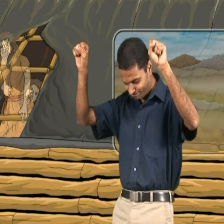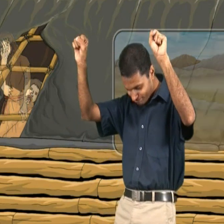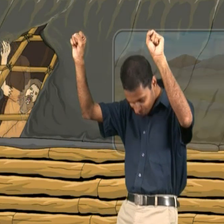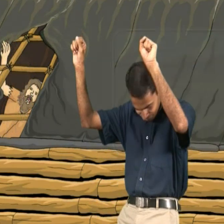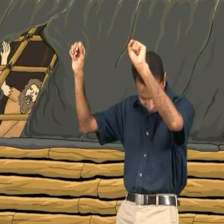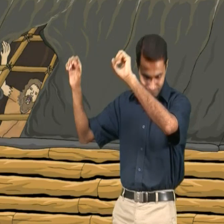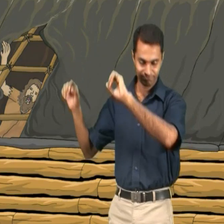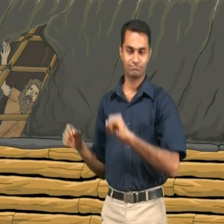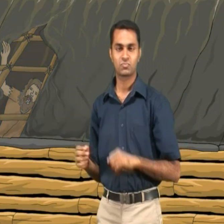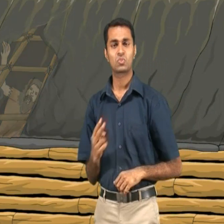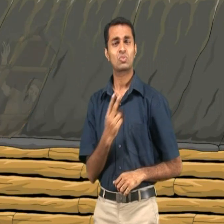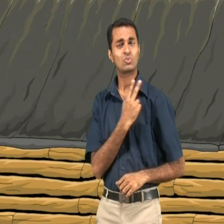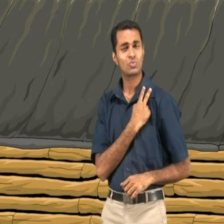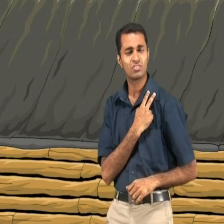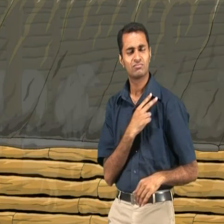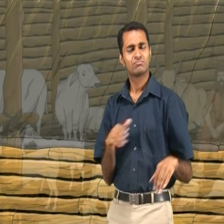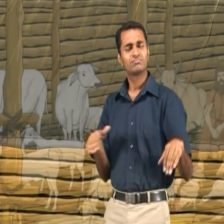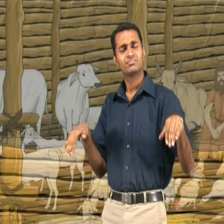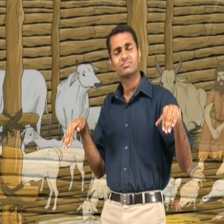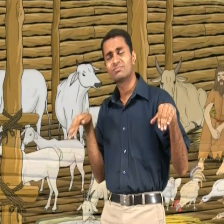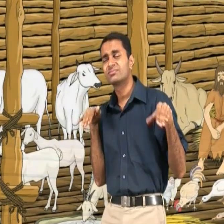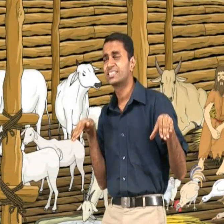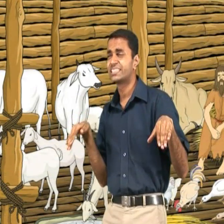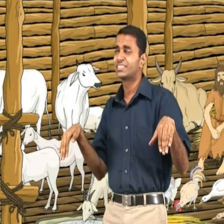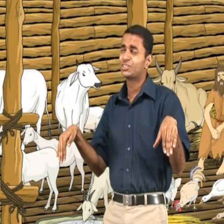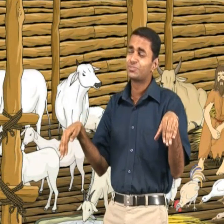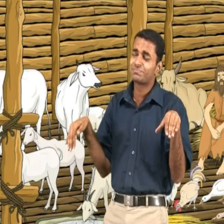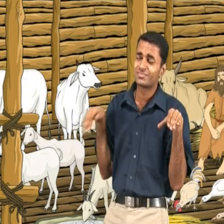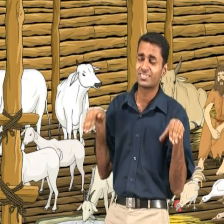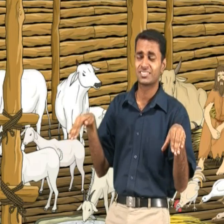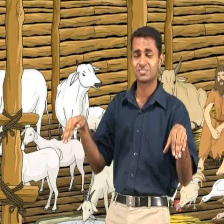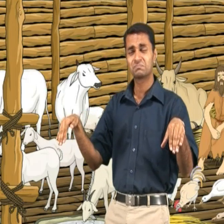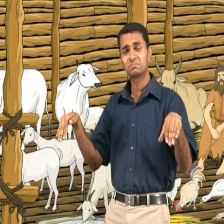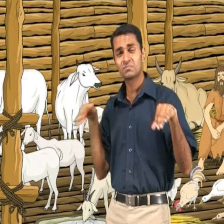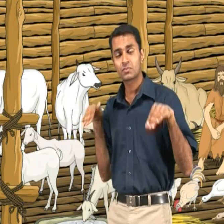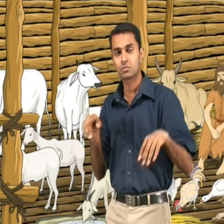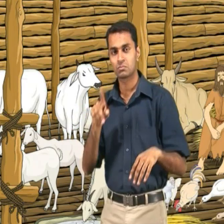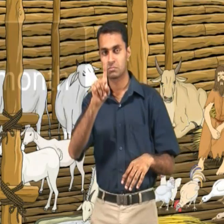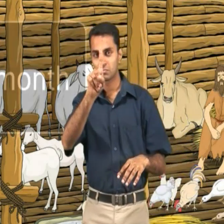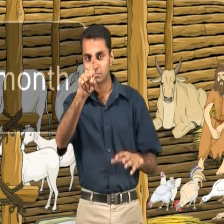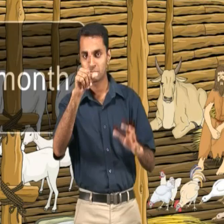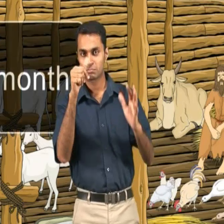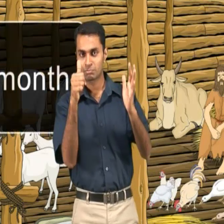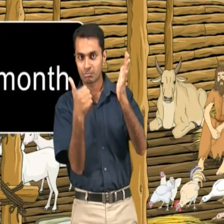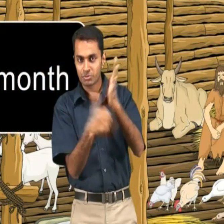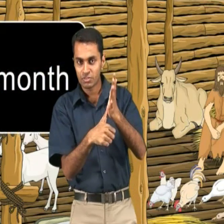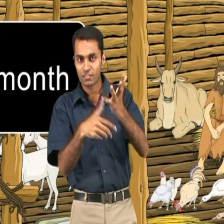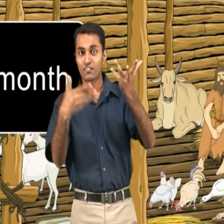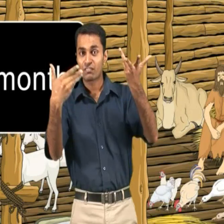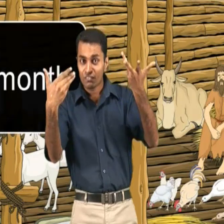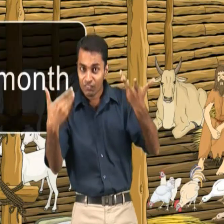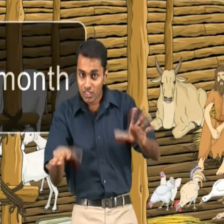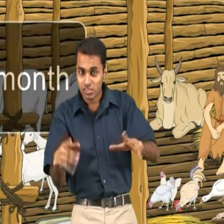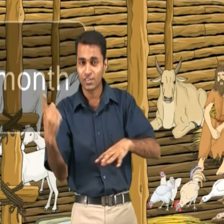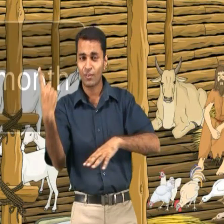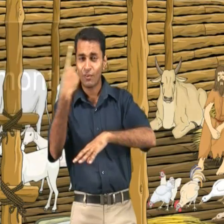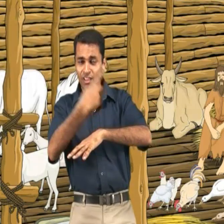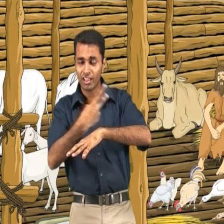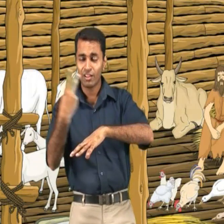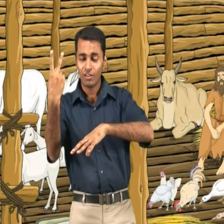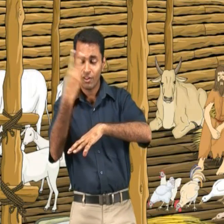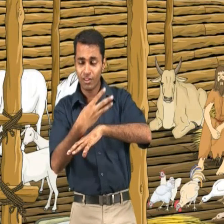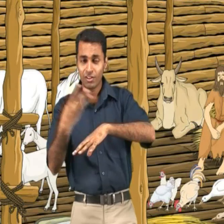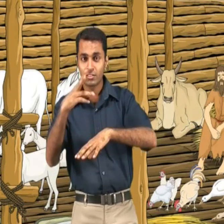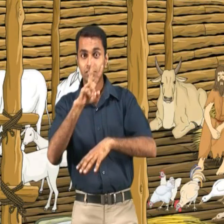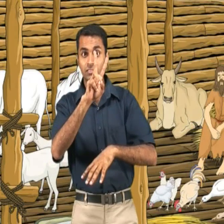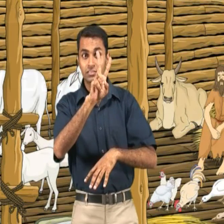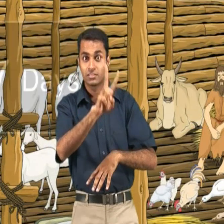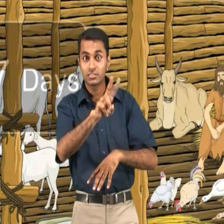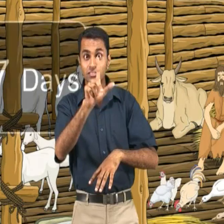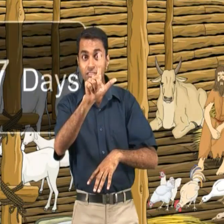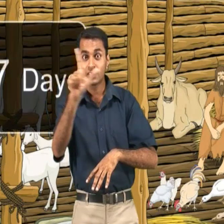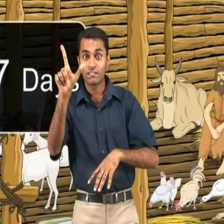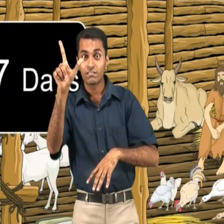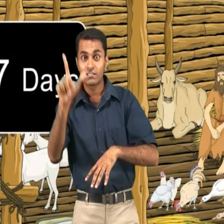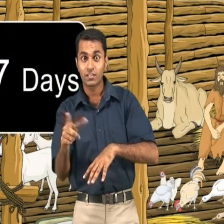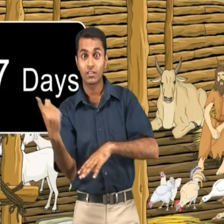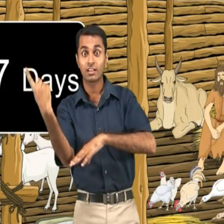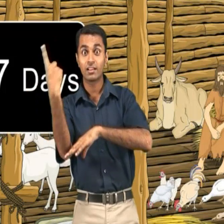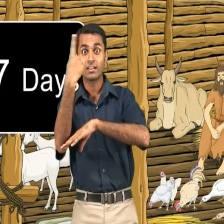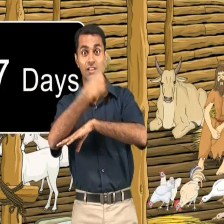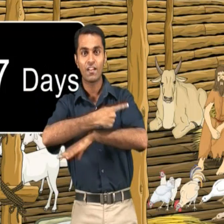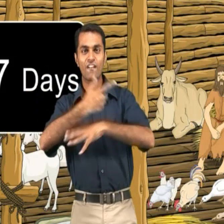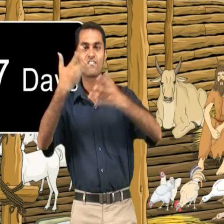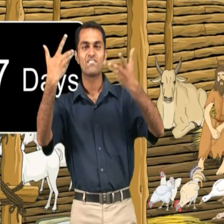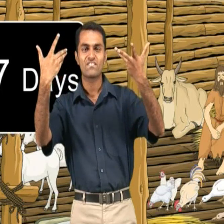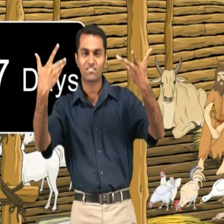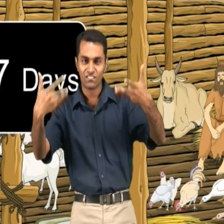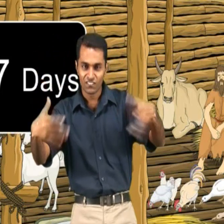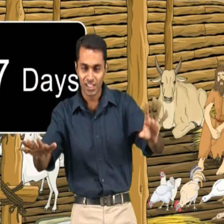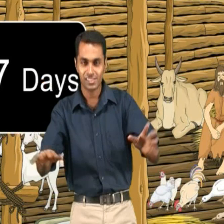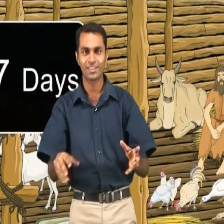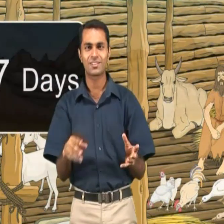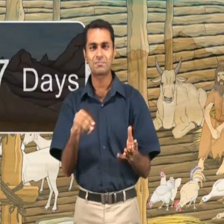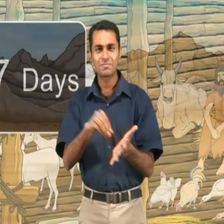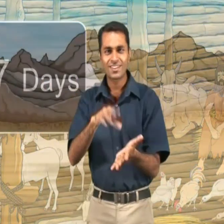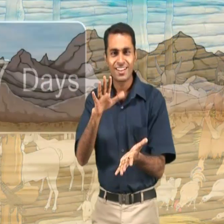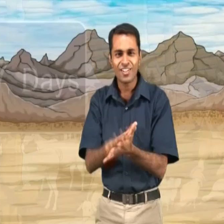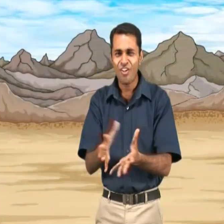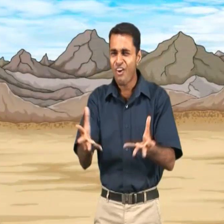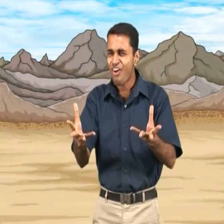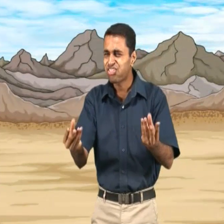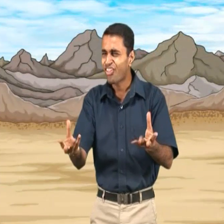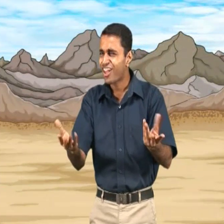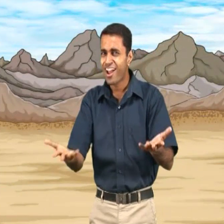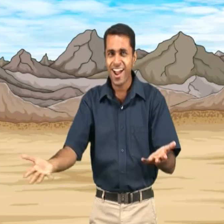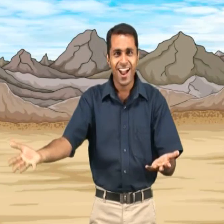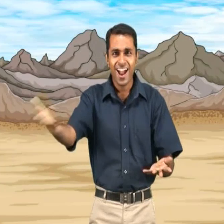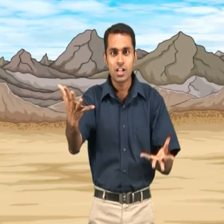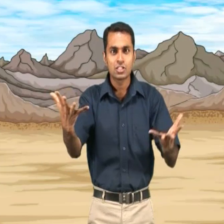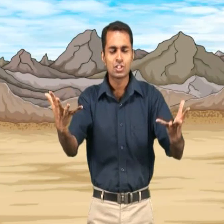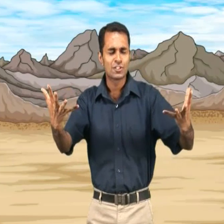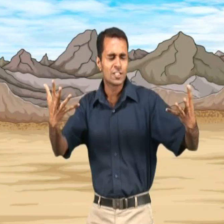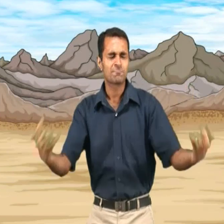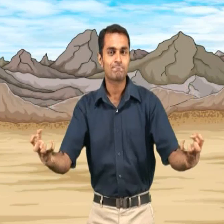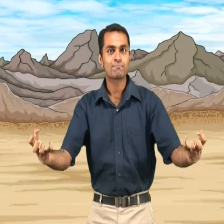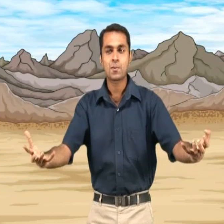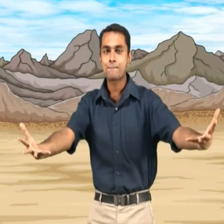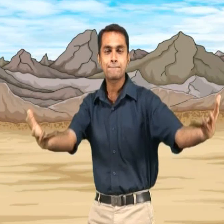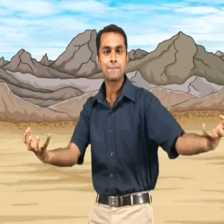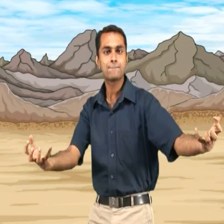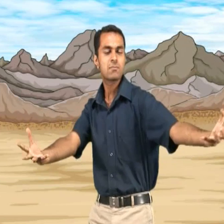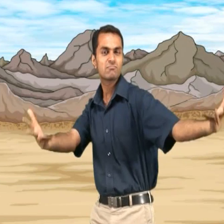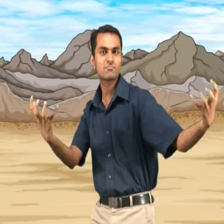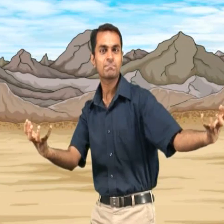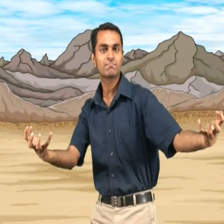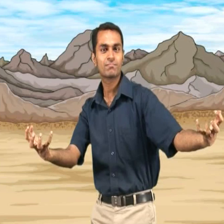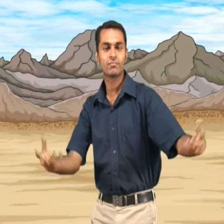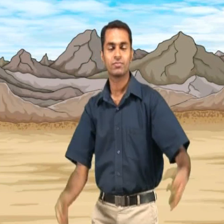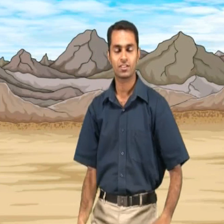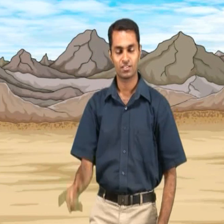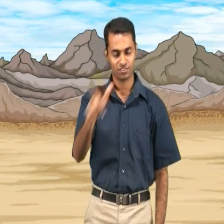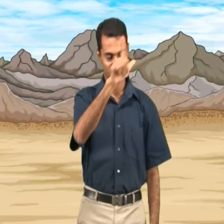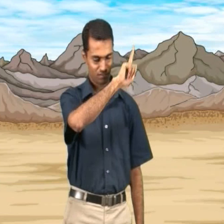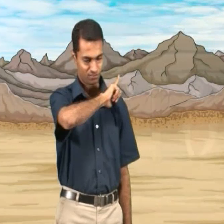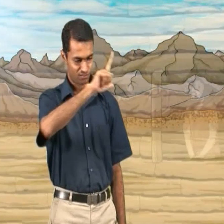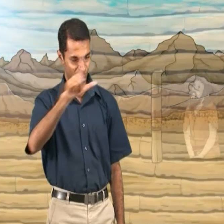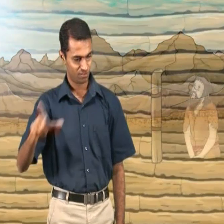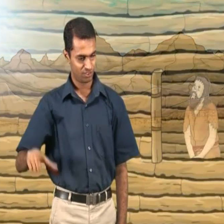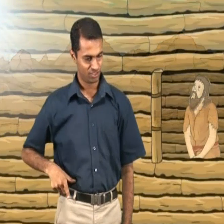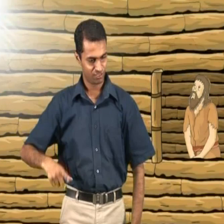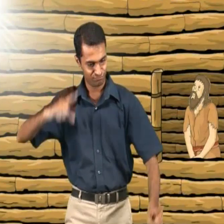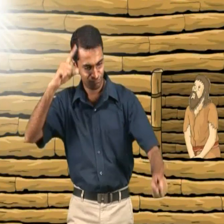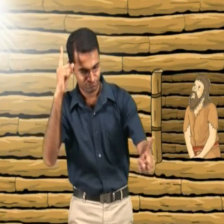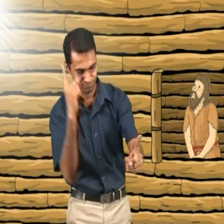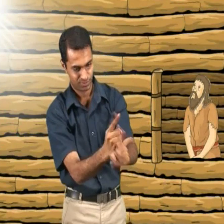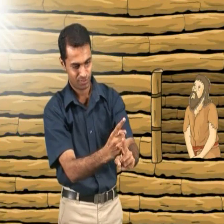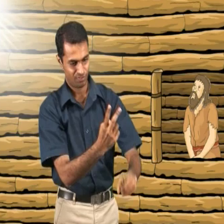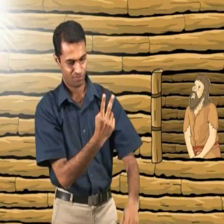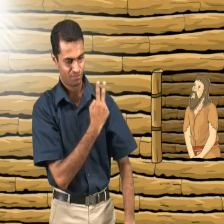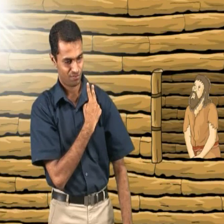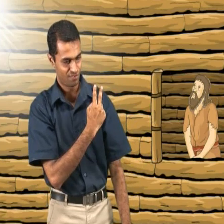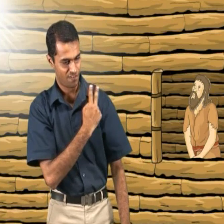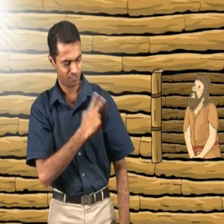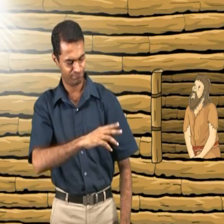By the twenty-seventh day of the second month, the earth was fully dry.